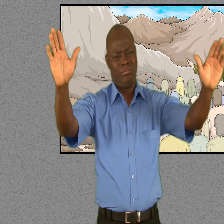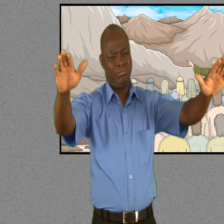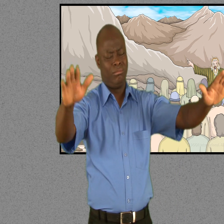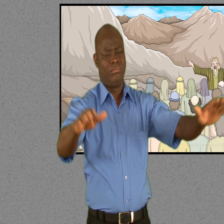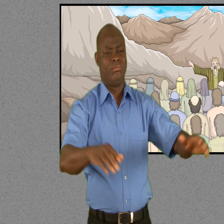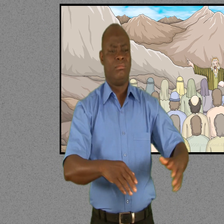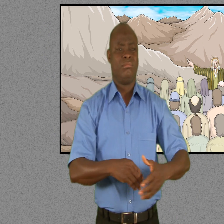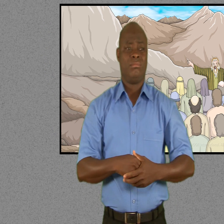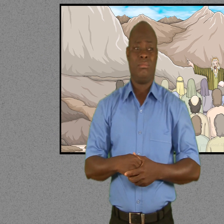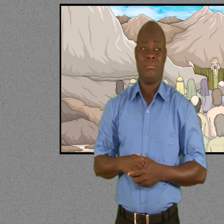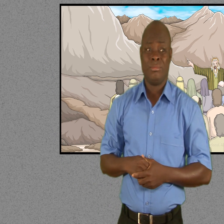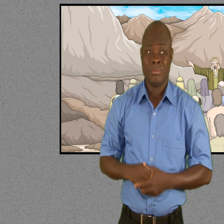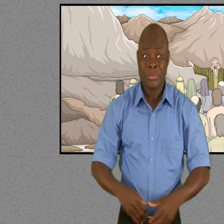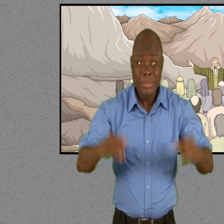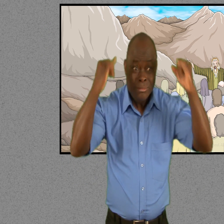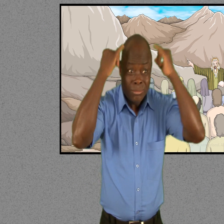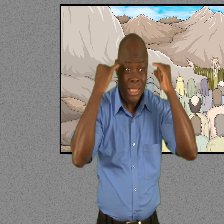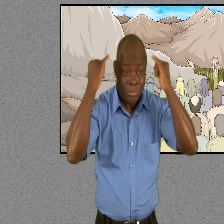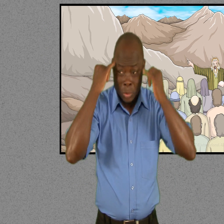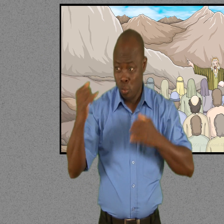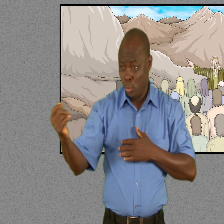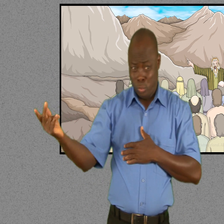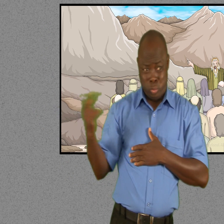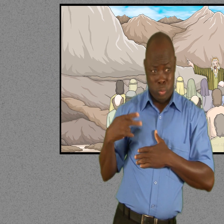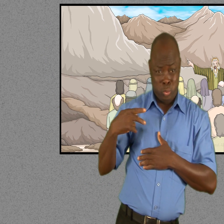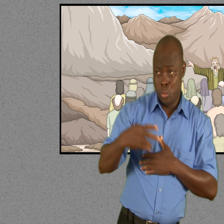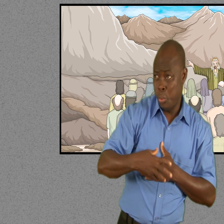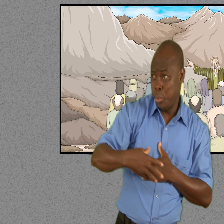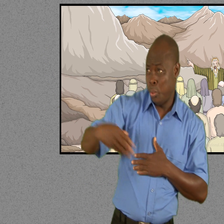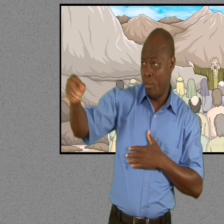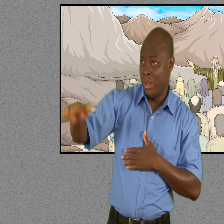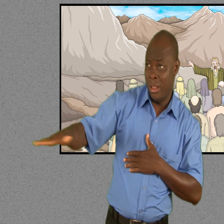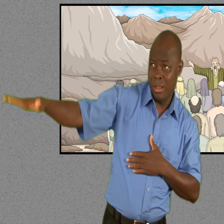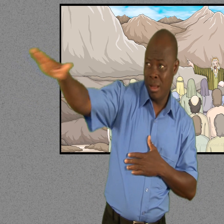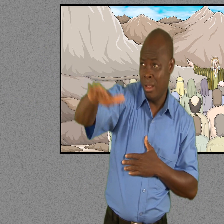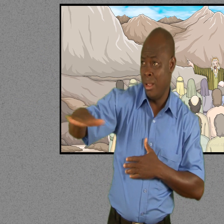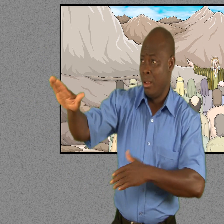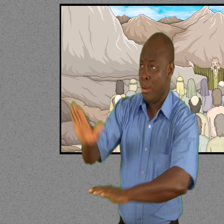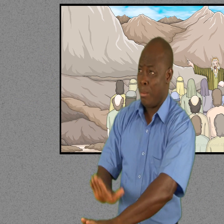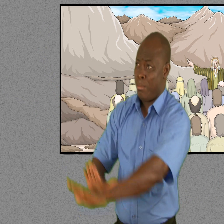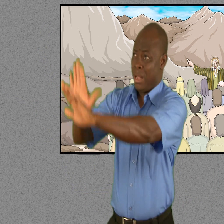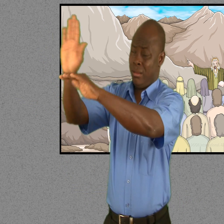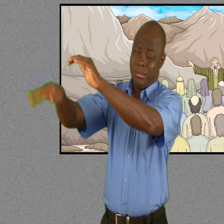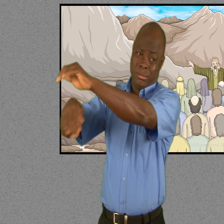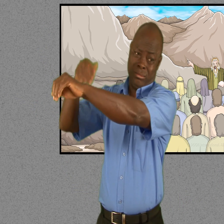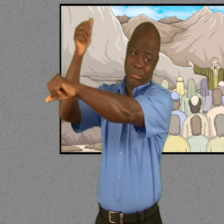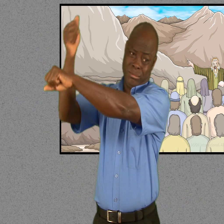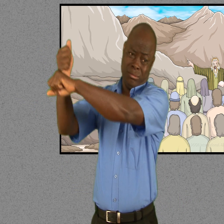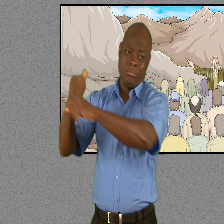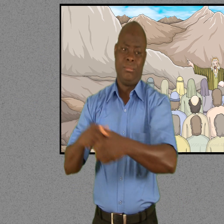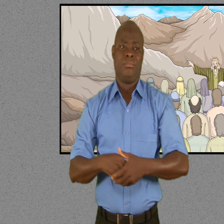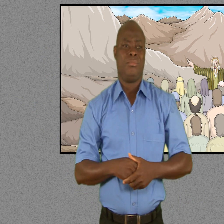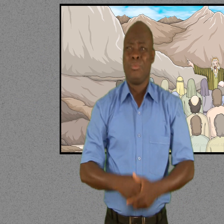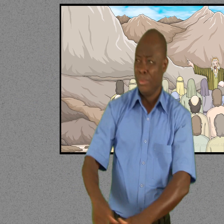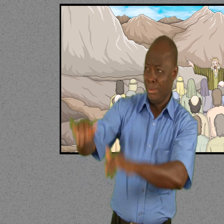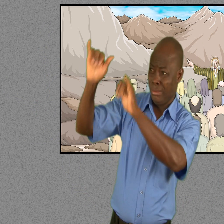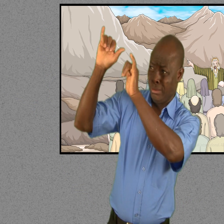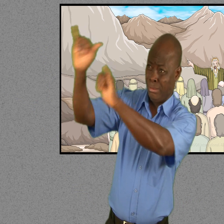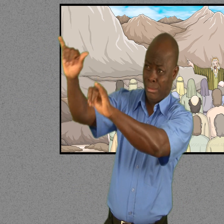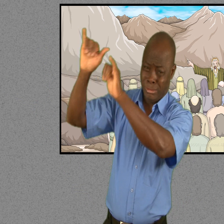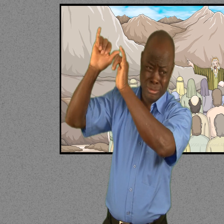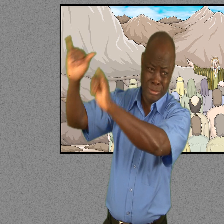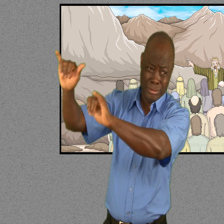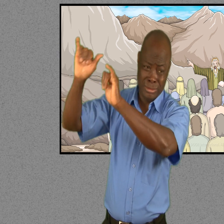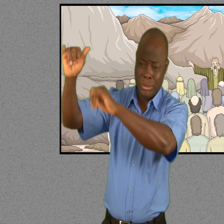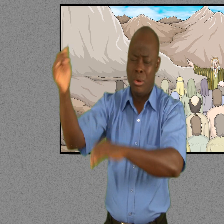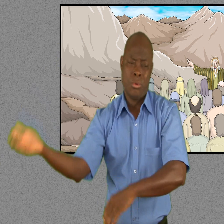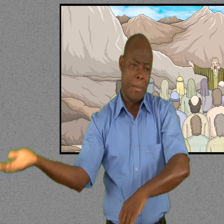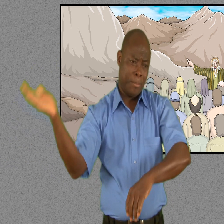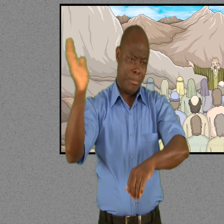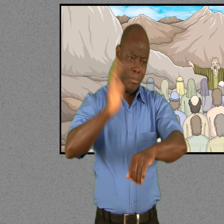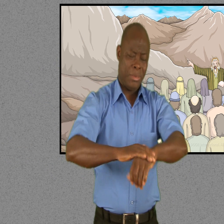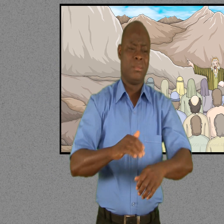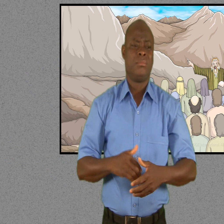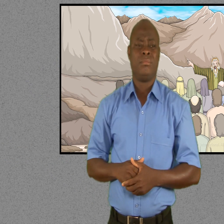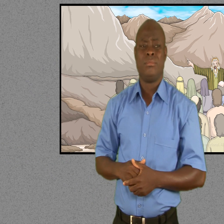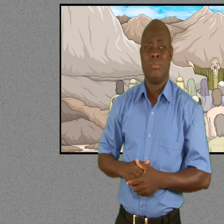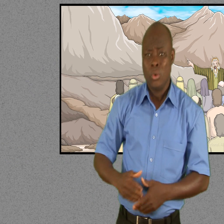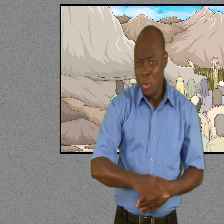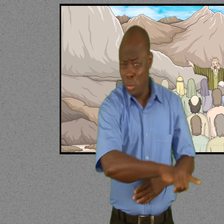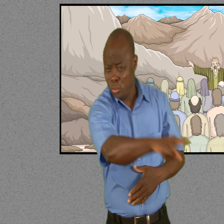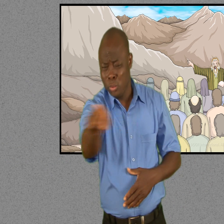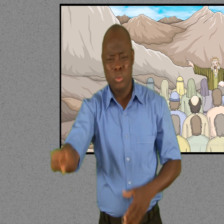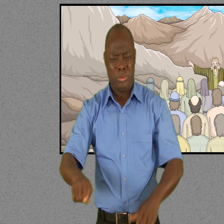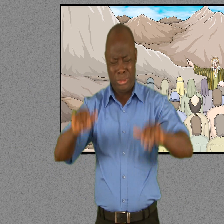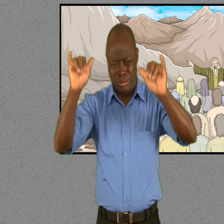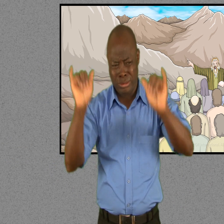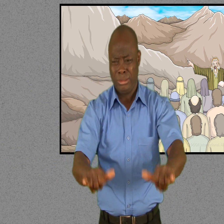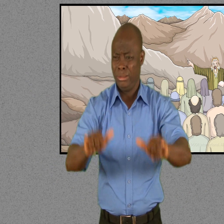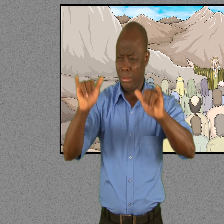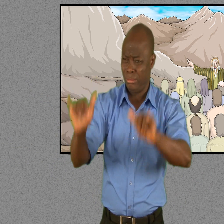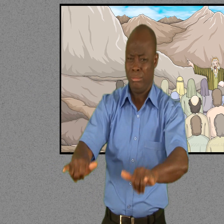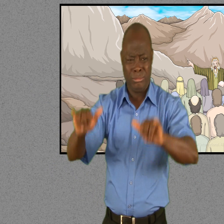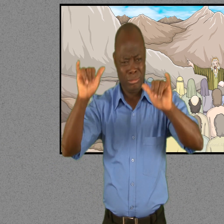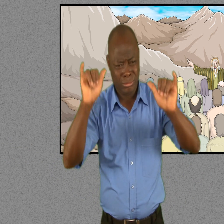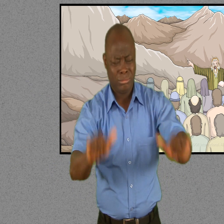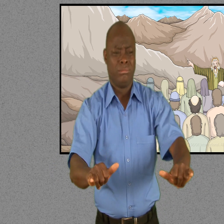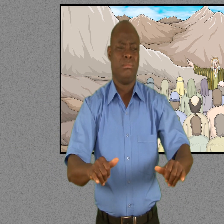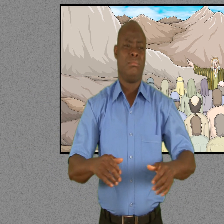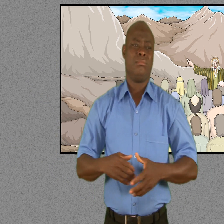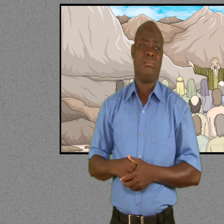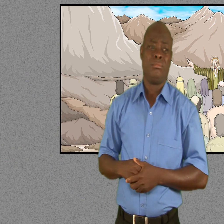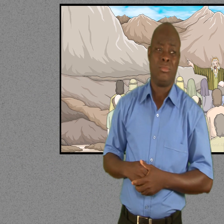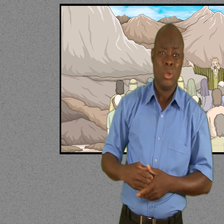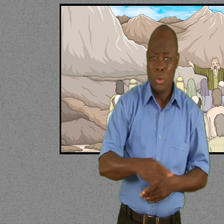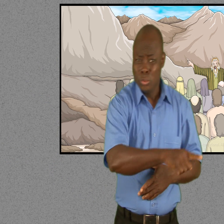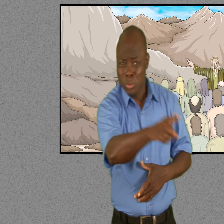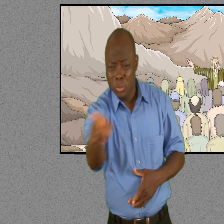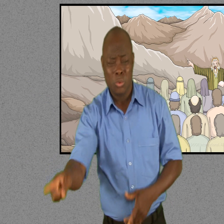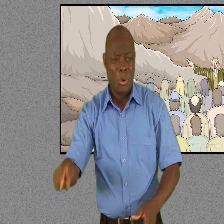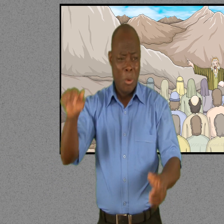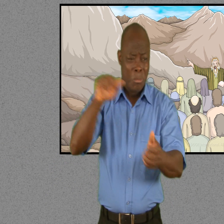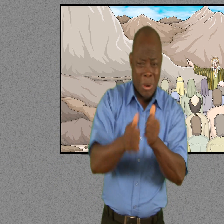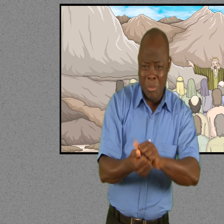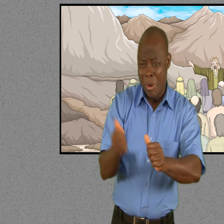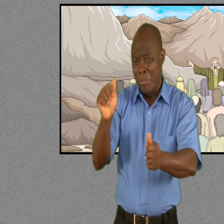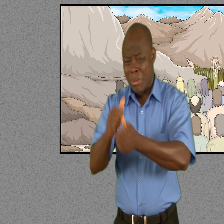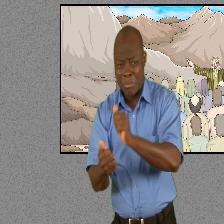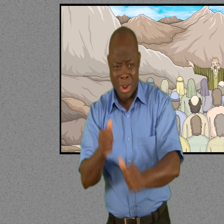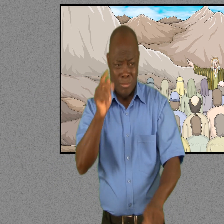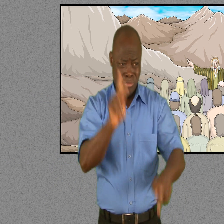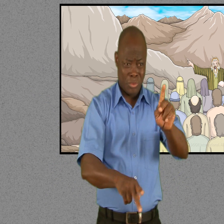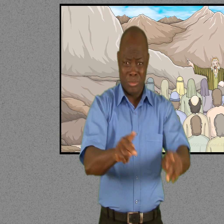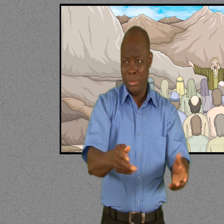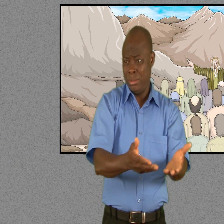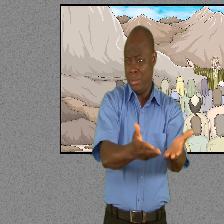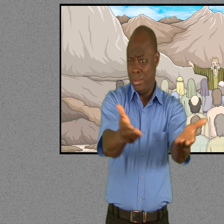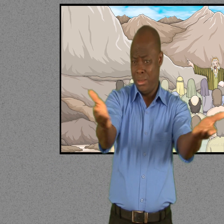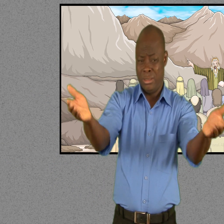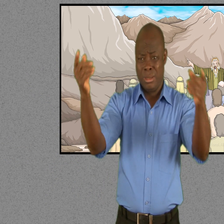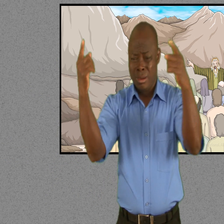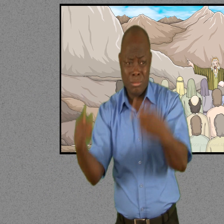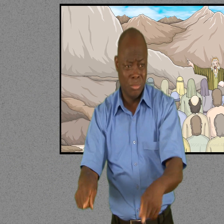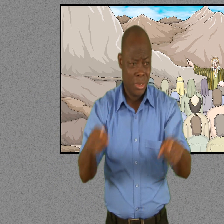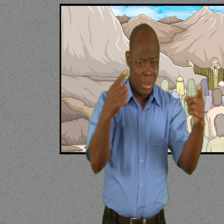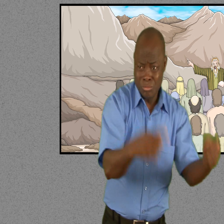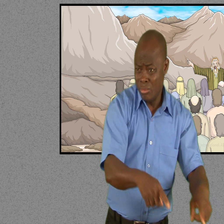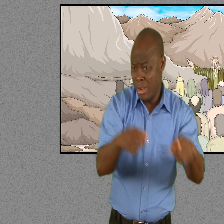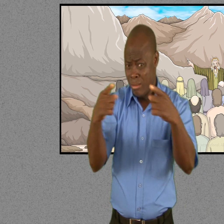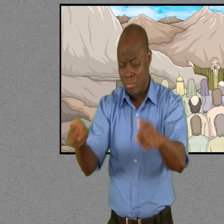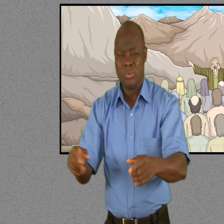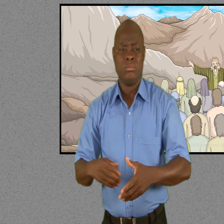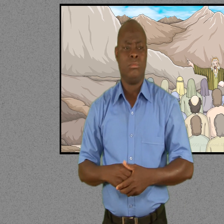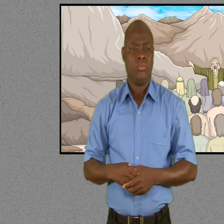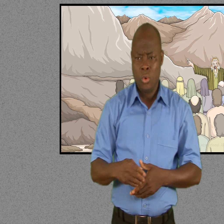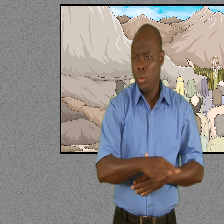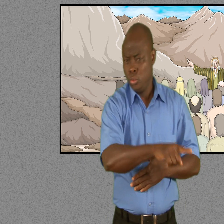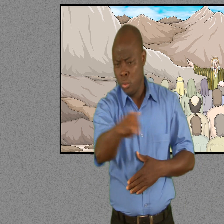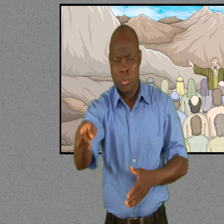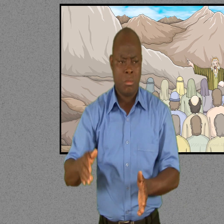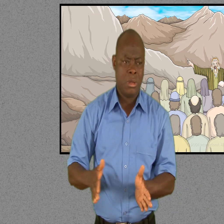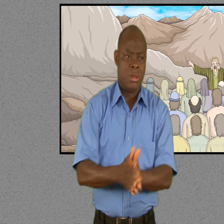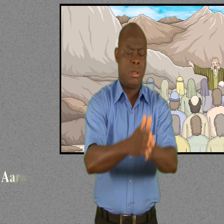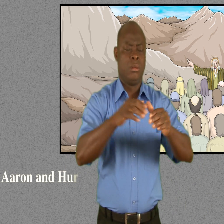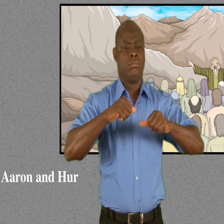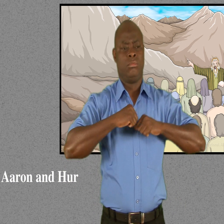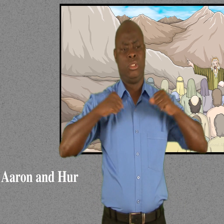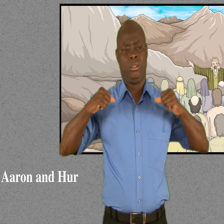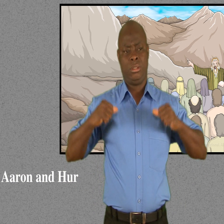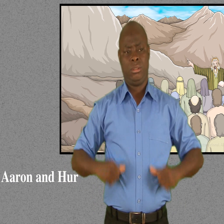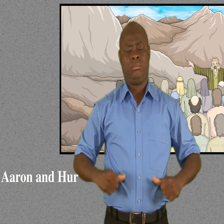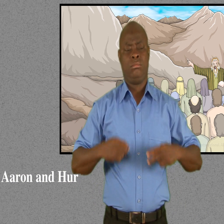And he said to the elders, “Wait here for us until we return to you.